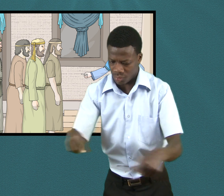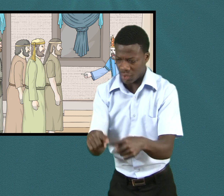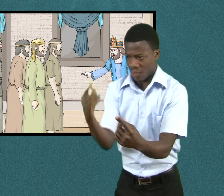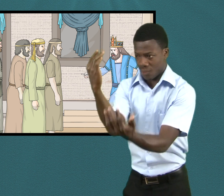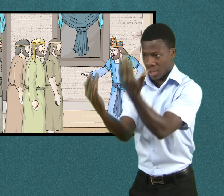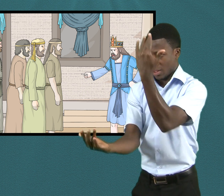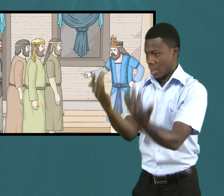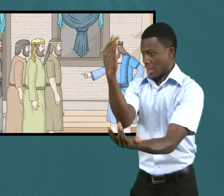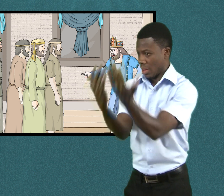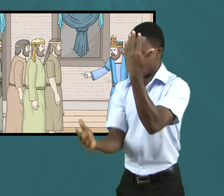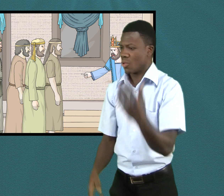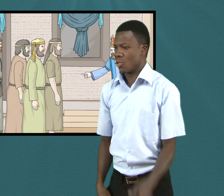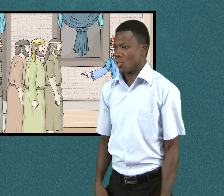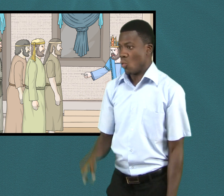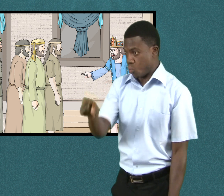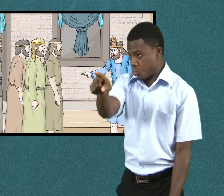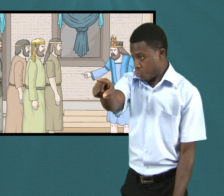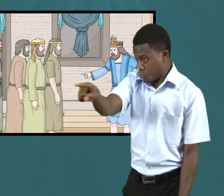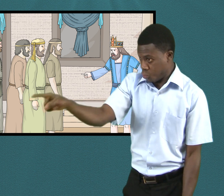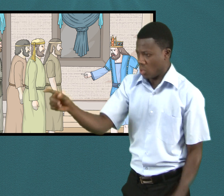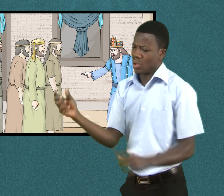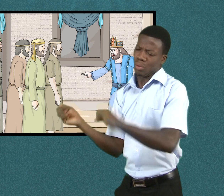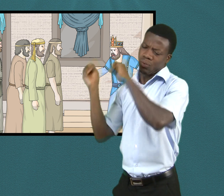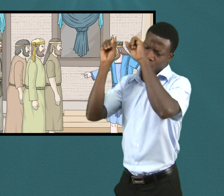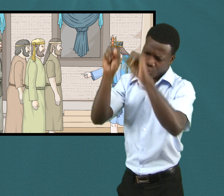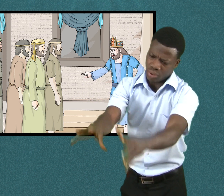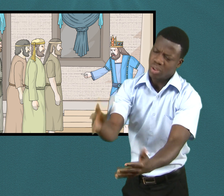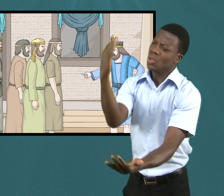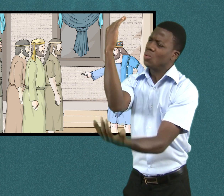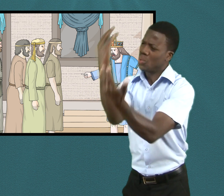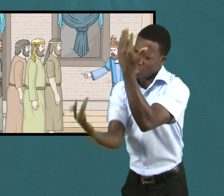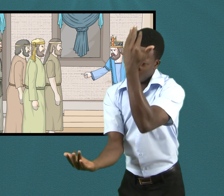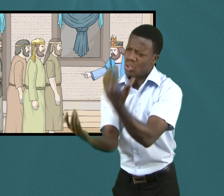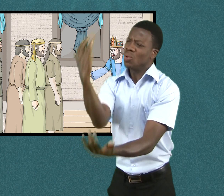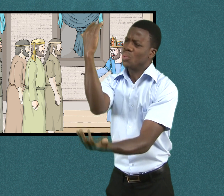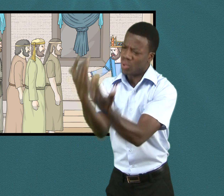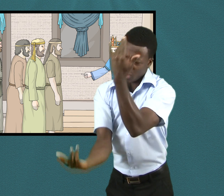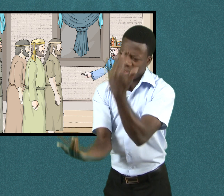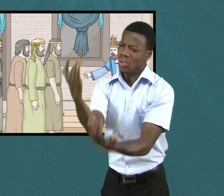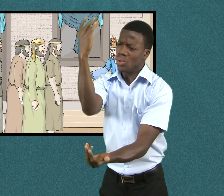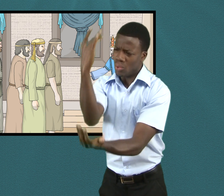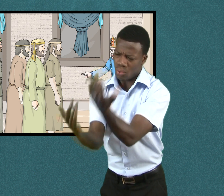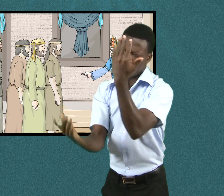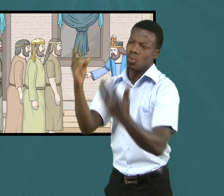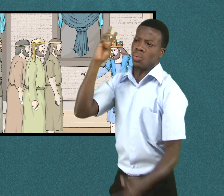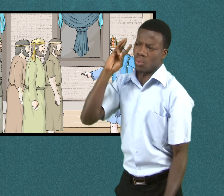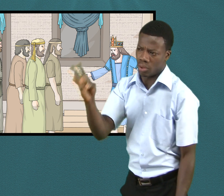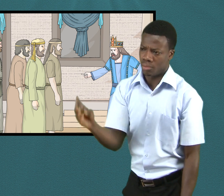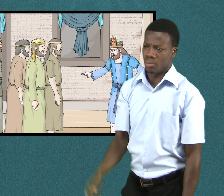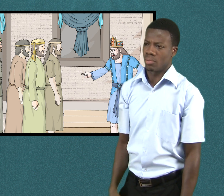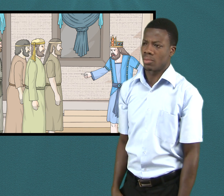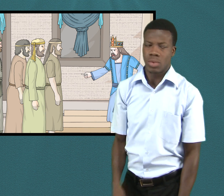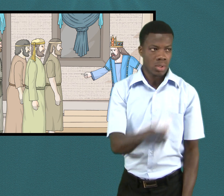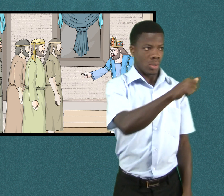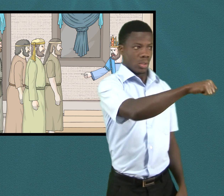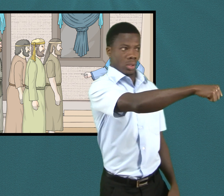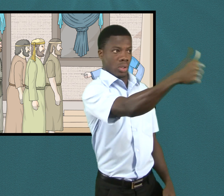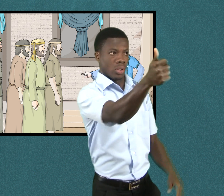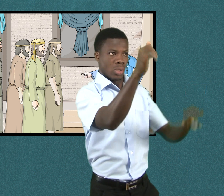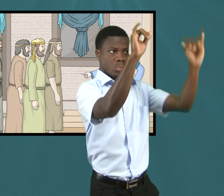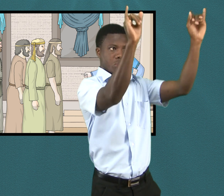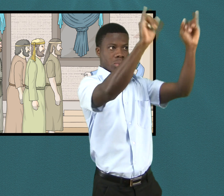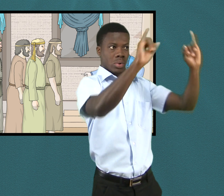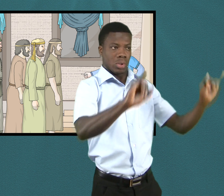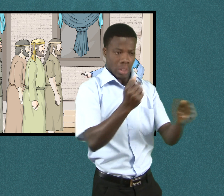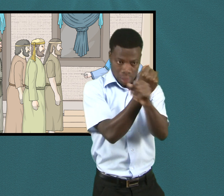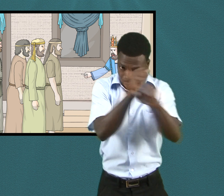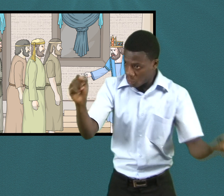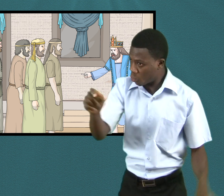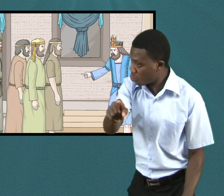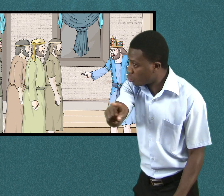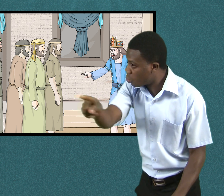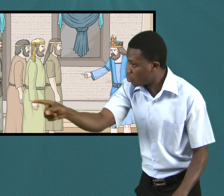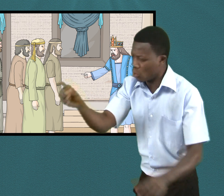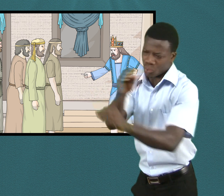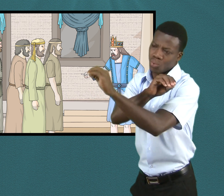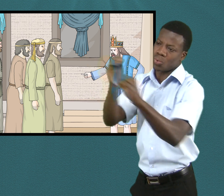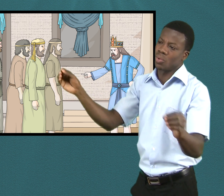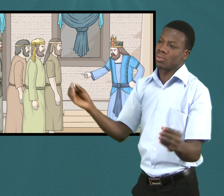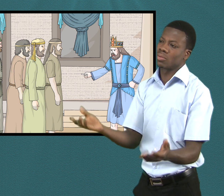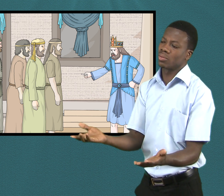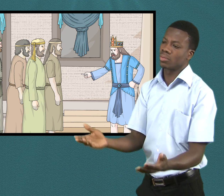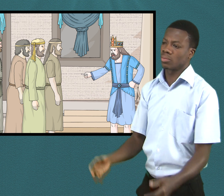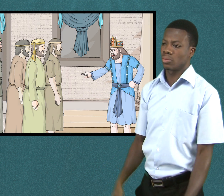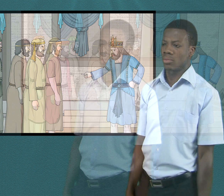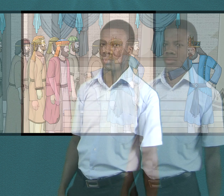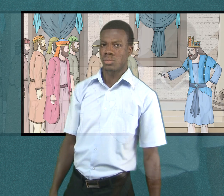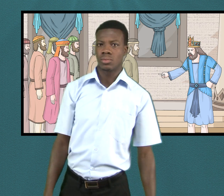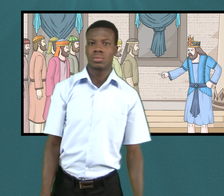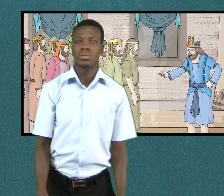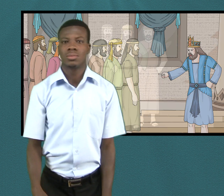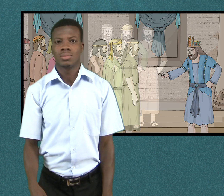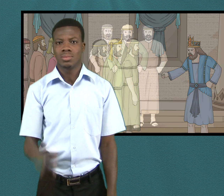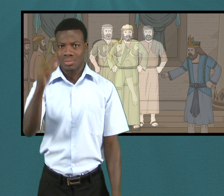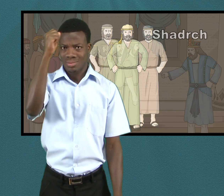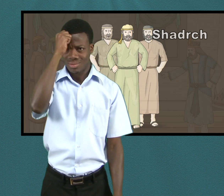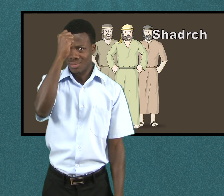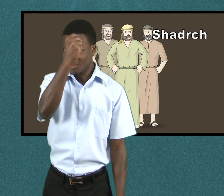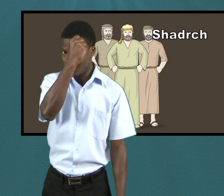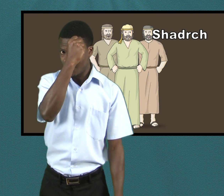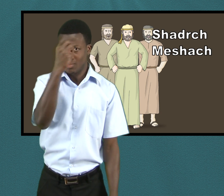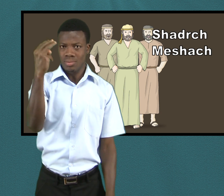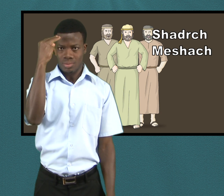Then what god will be able to deliver you from my hands?”